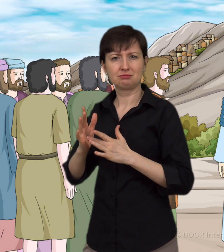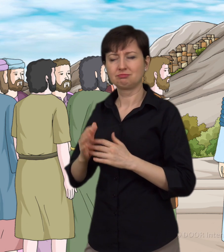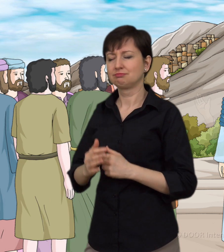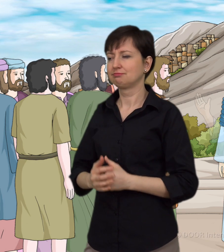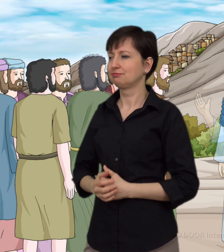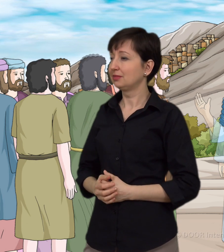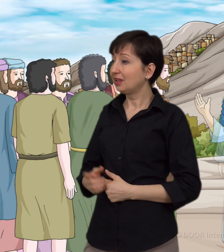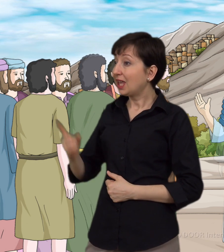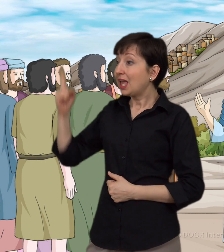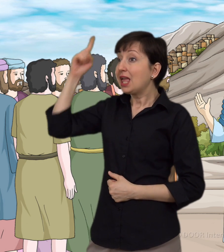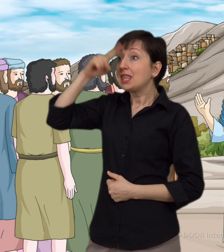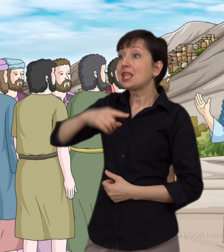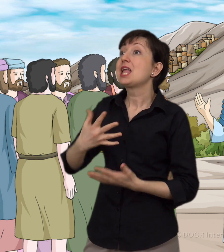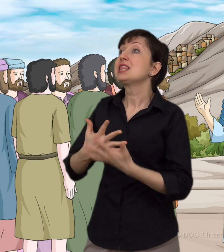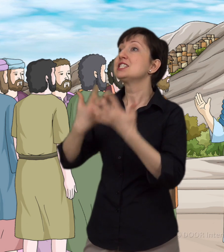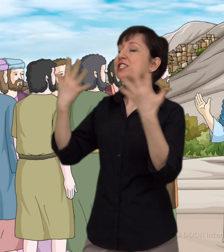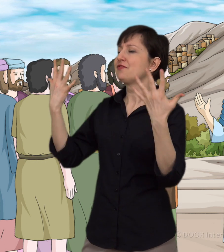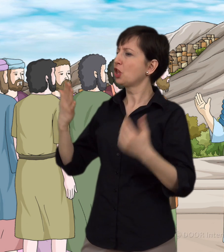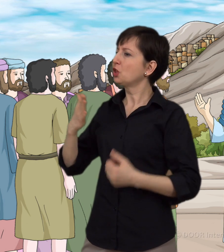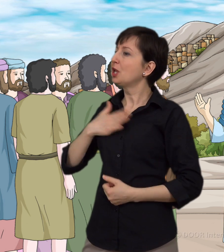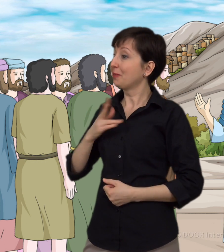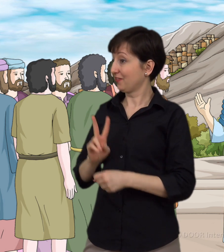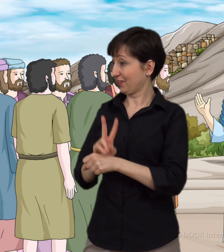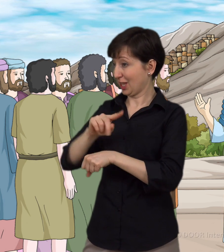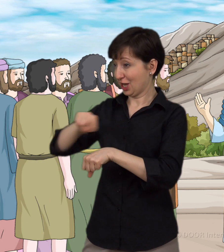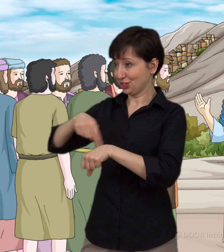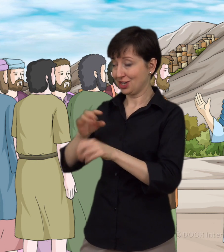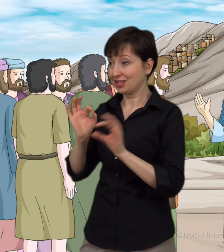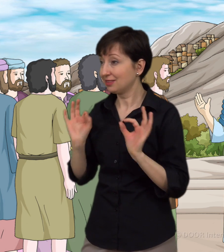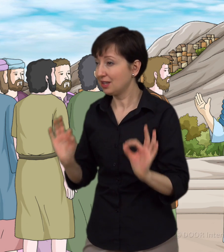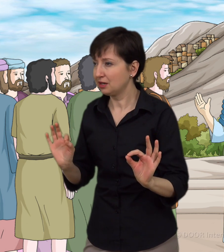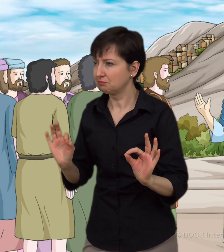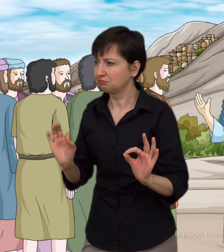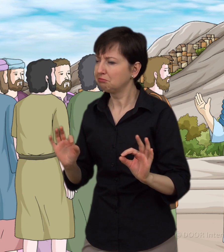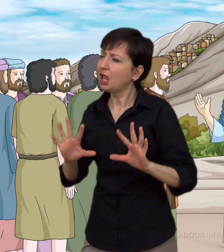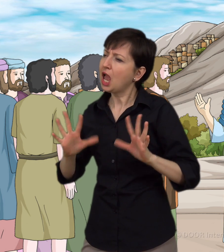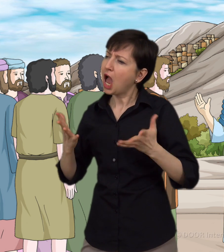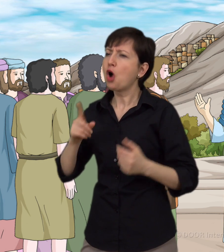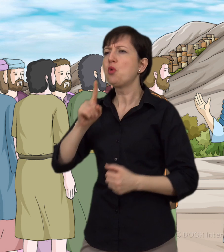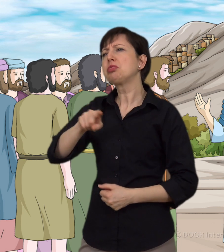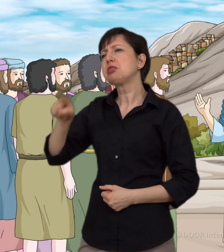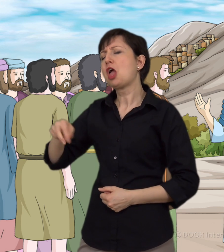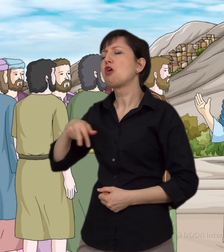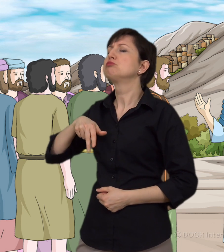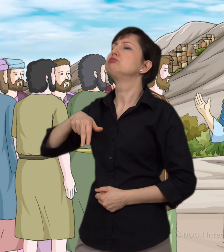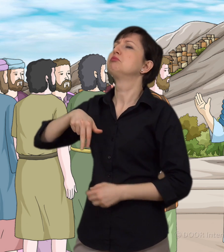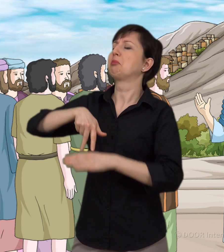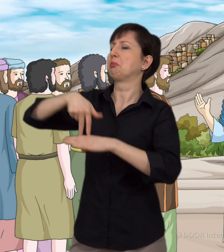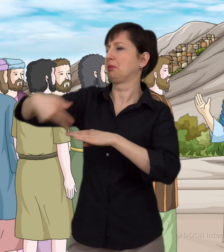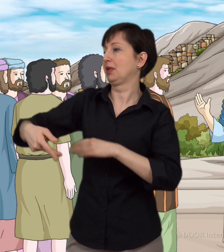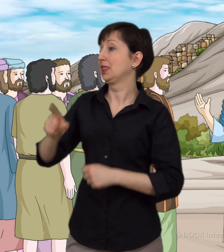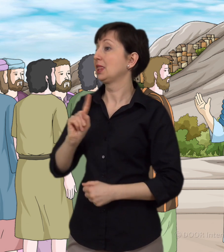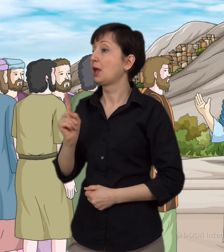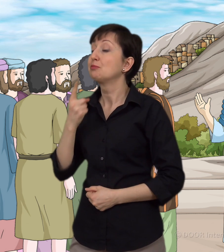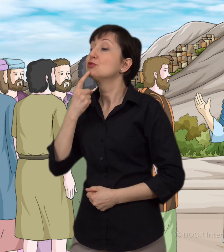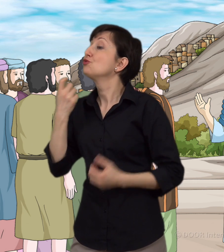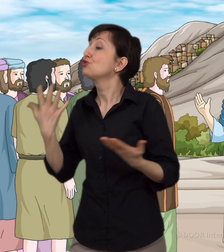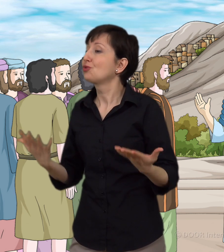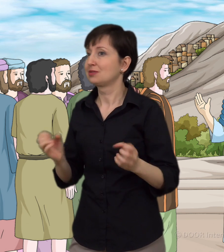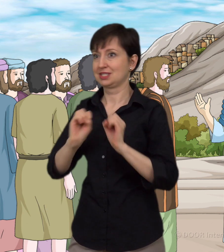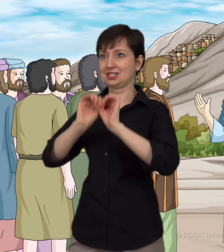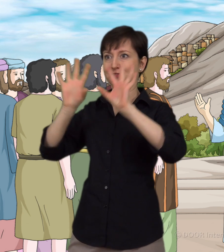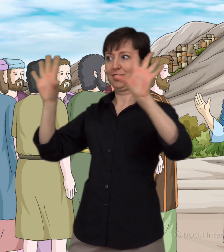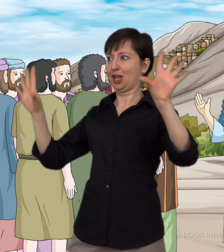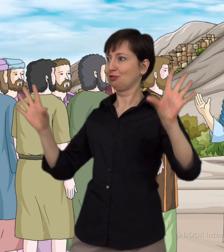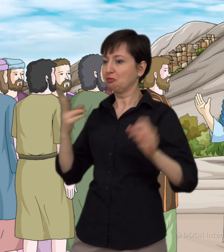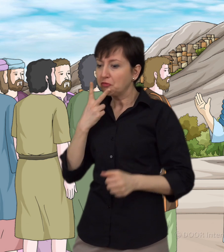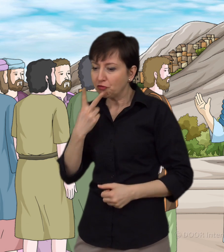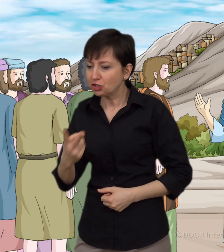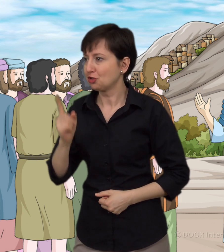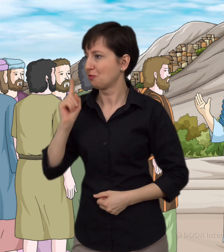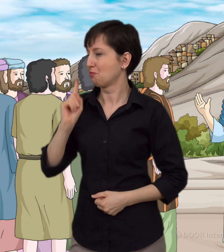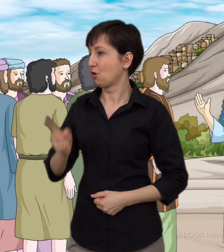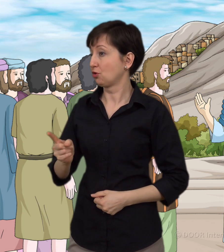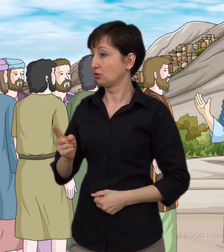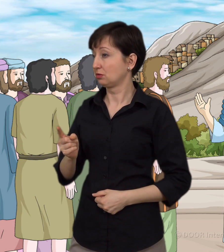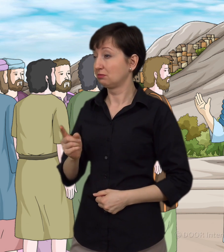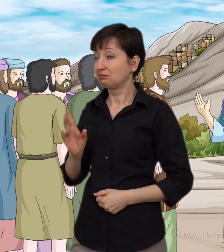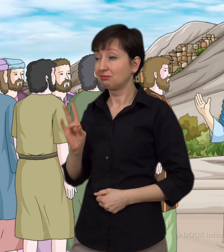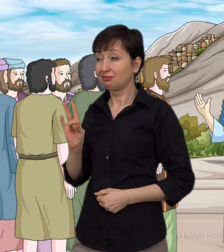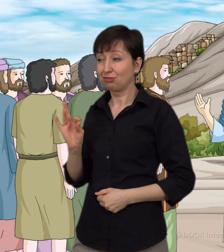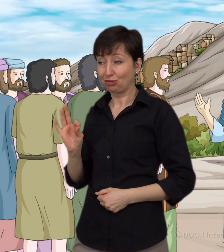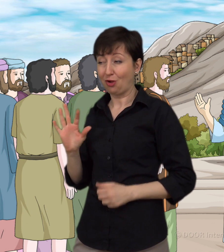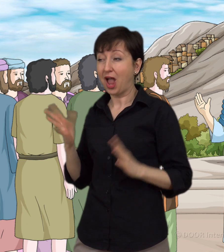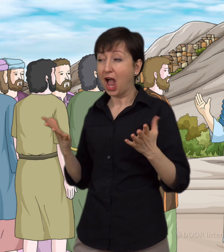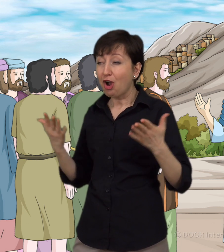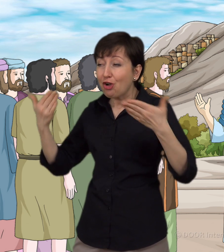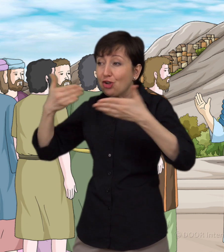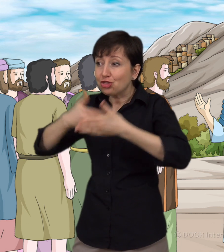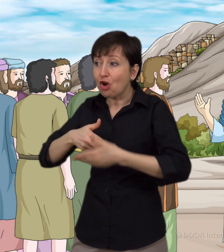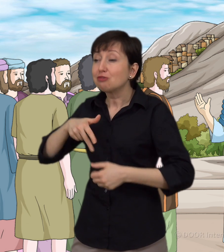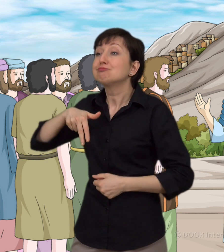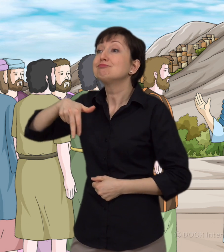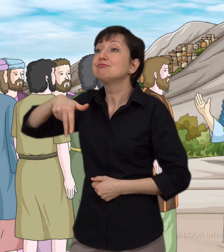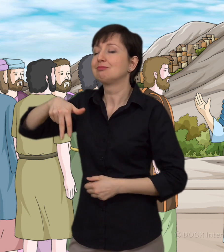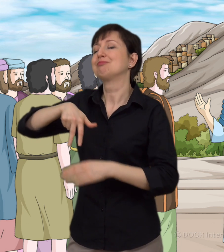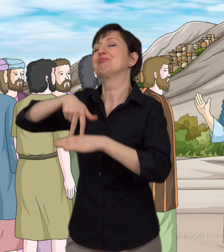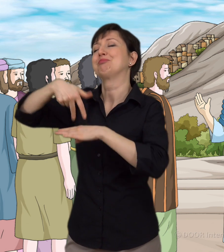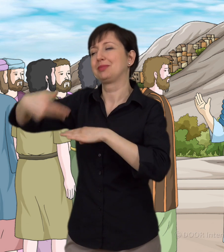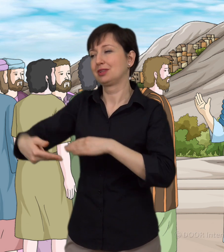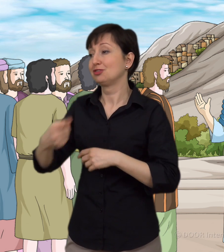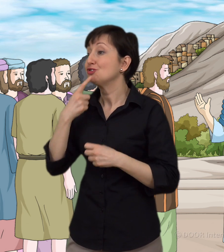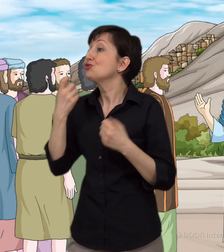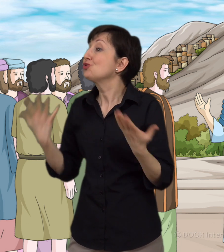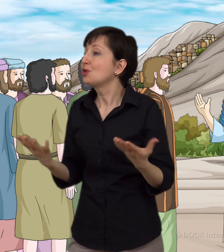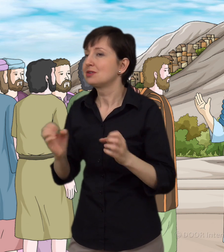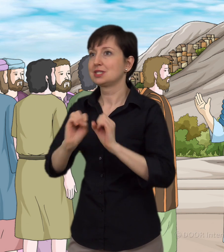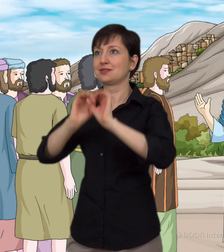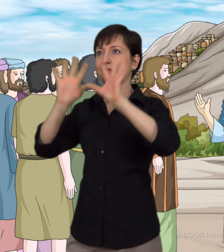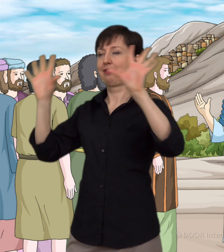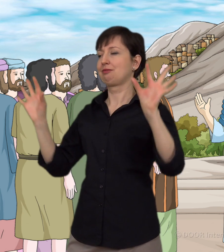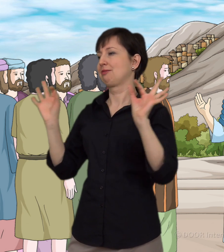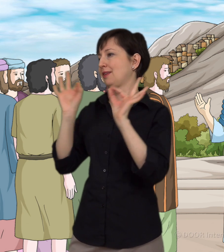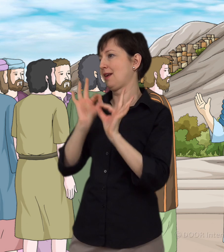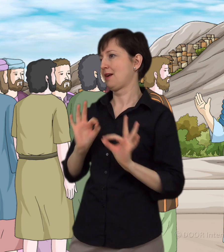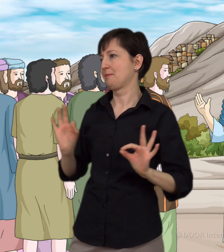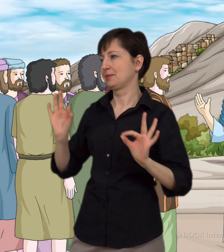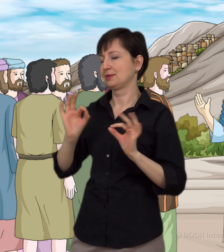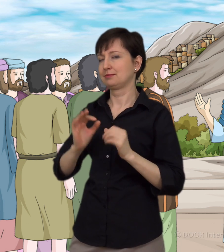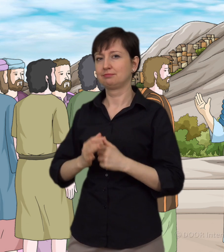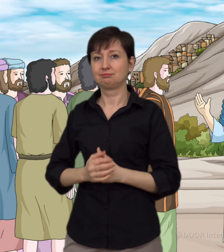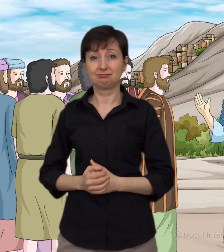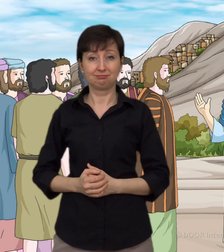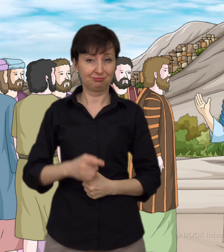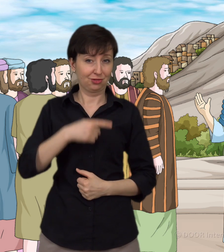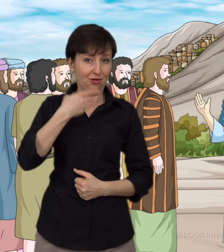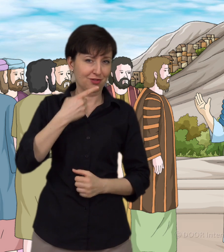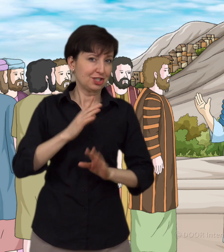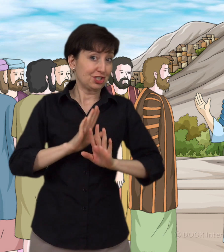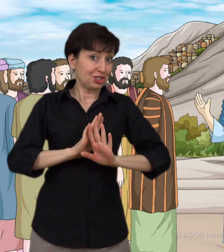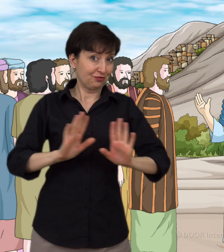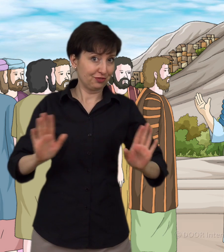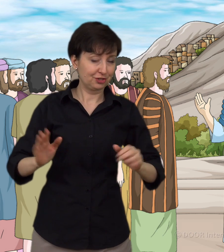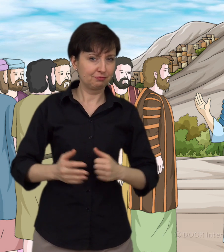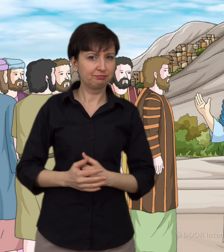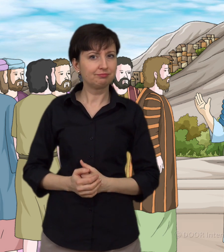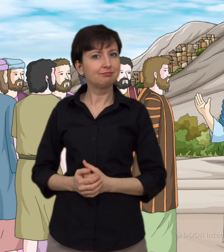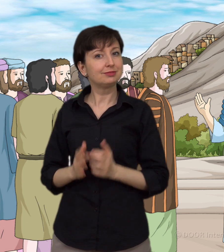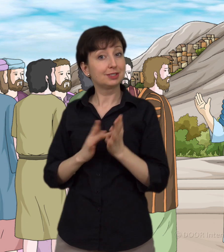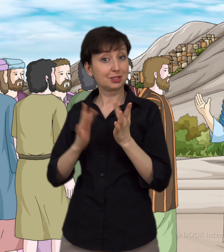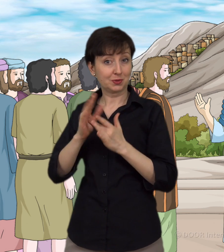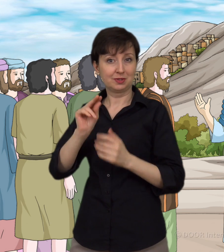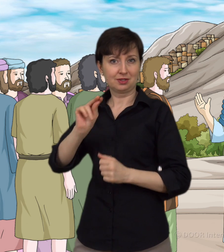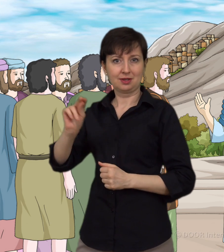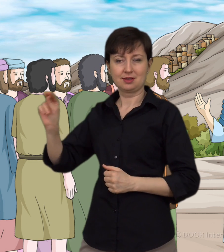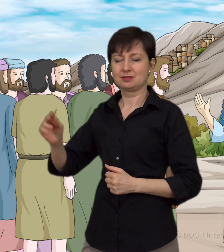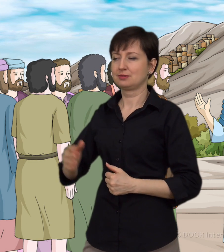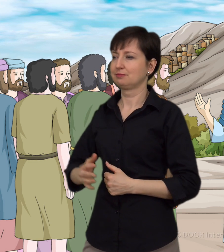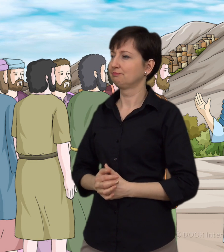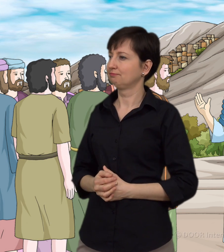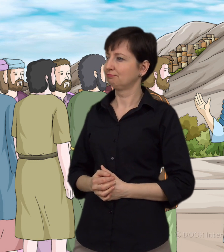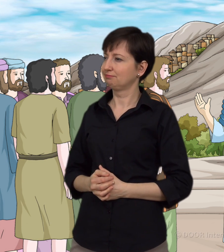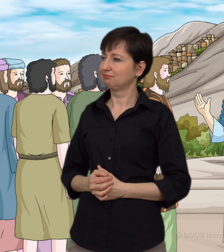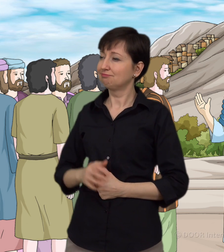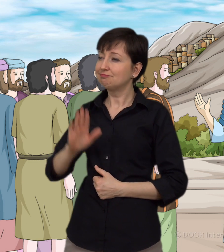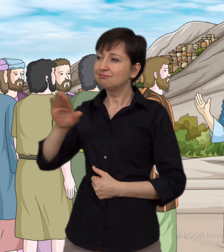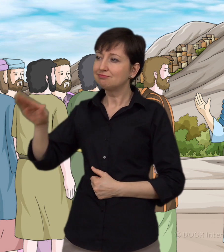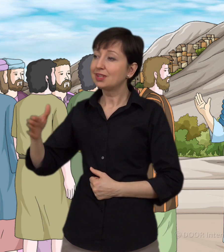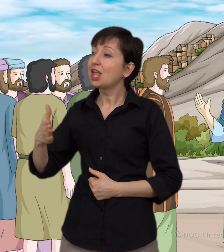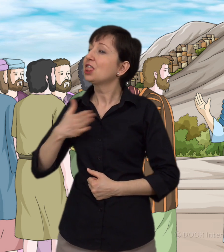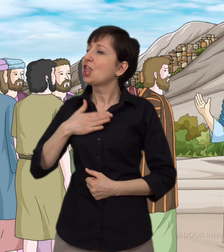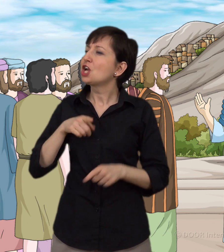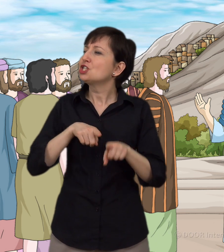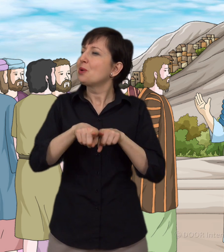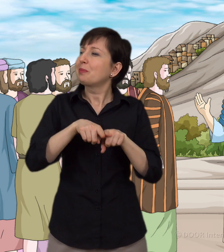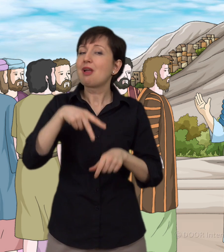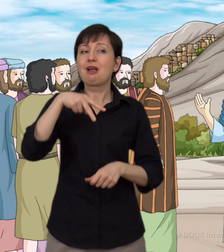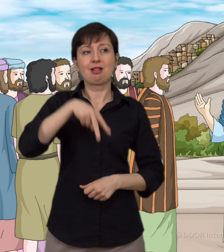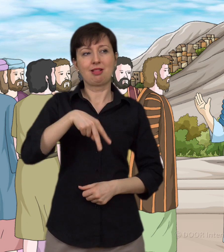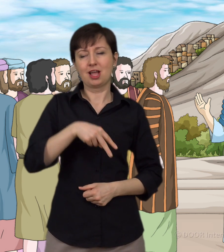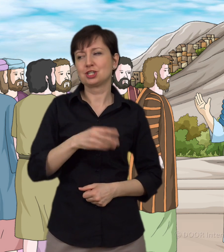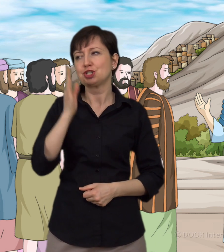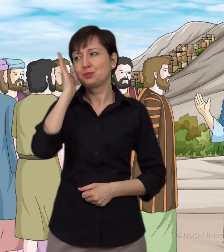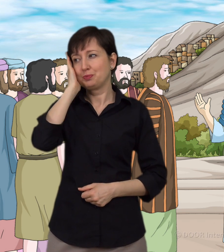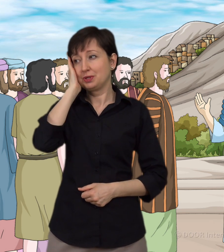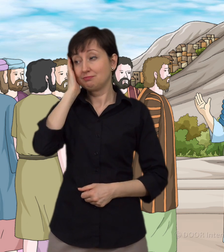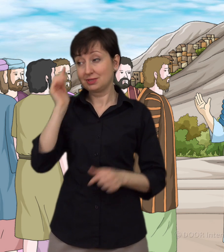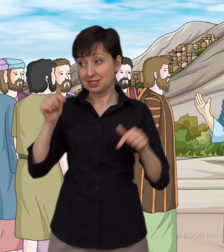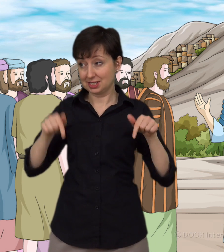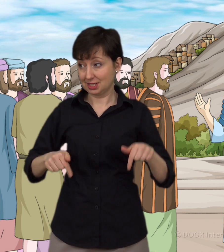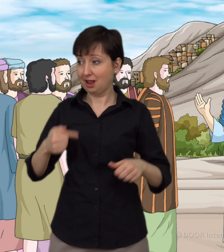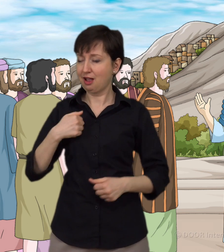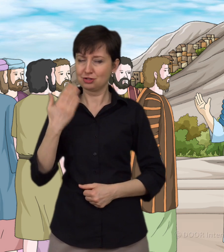If anyone walks in the daytime, he will not stumble, because he sees by the light of this world. But if anyone walks at night, he will stumble, because he has no light.”